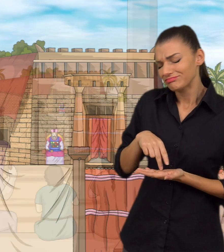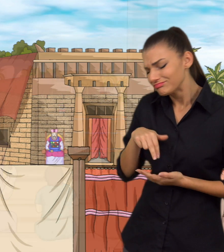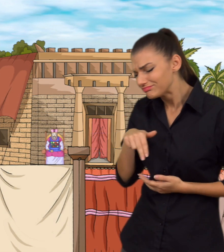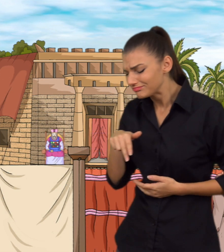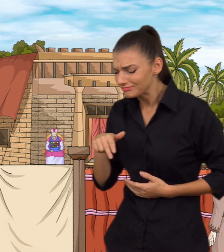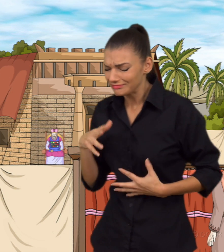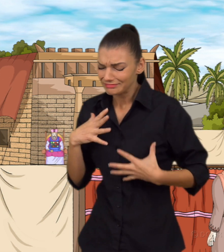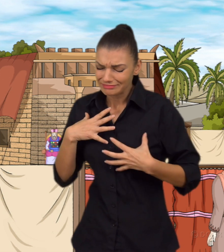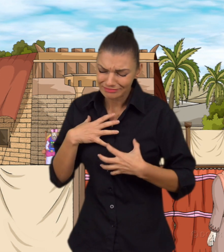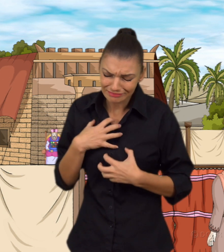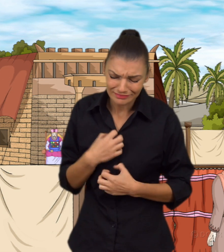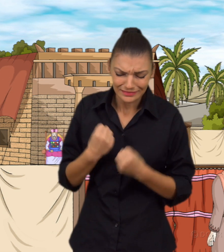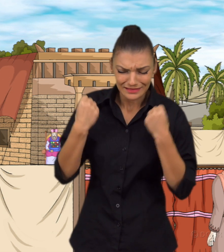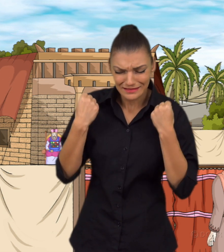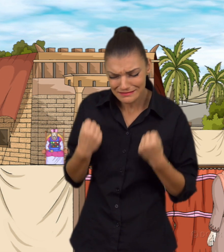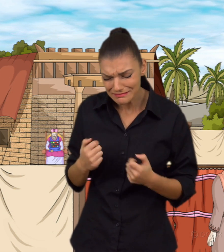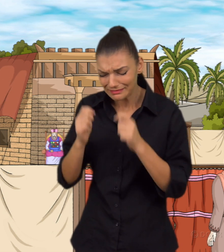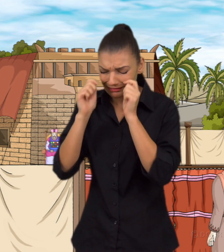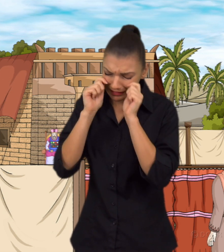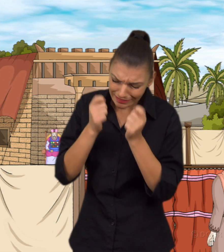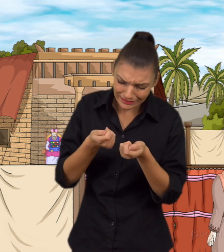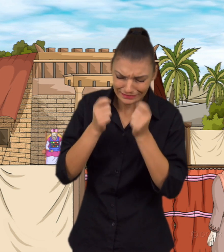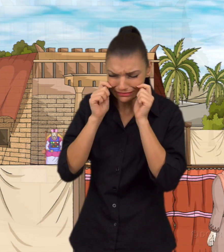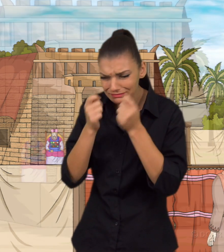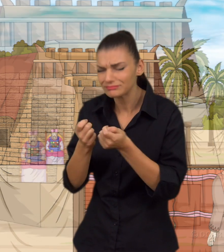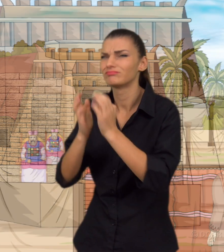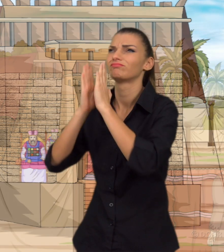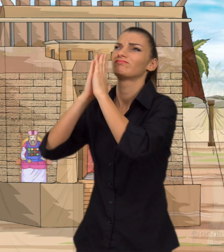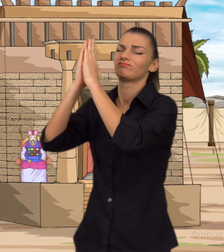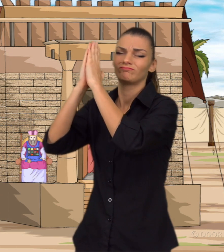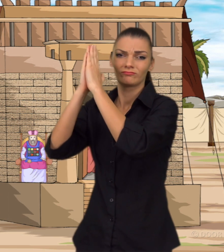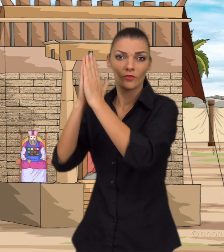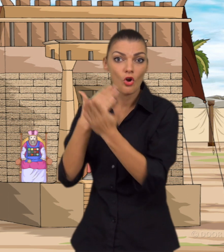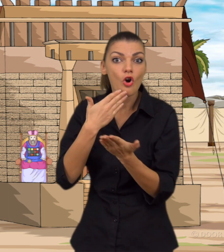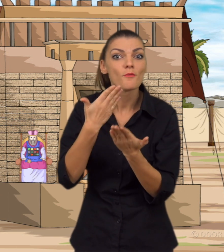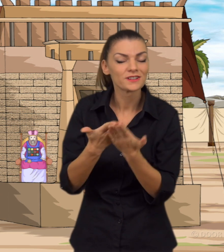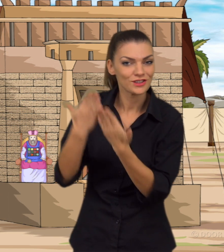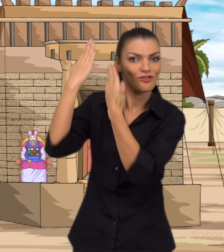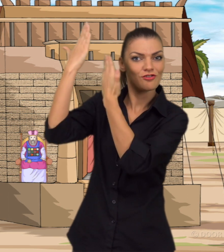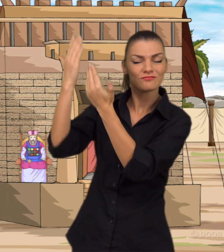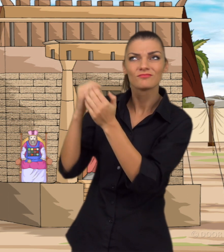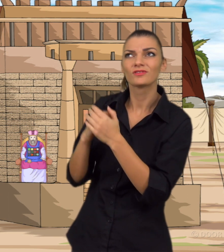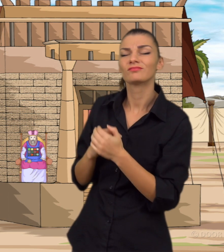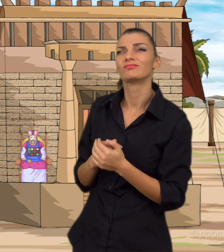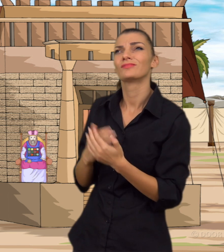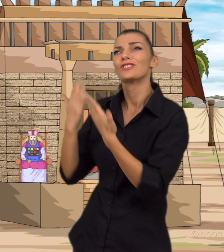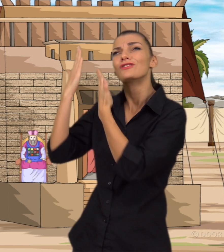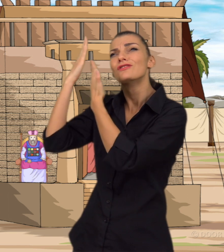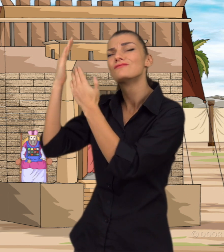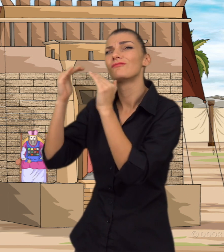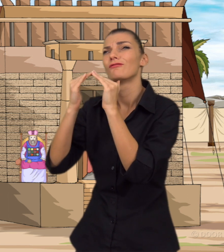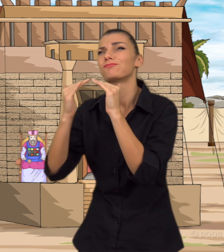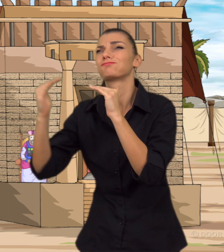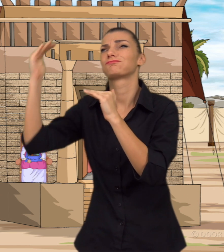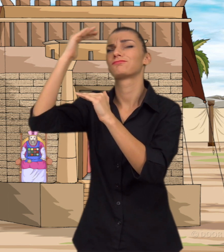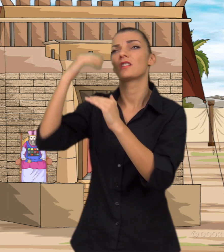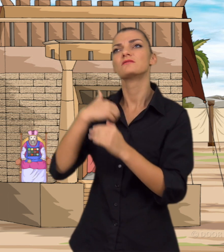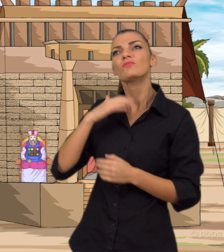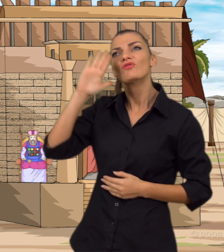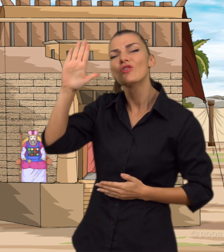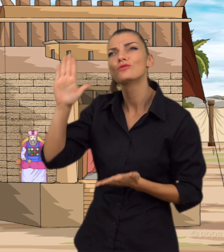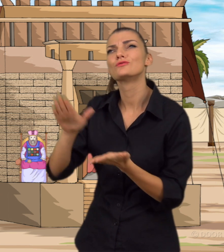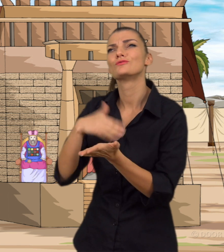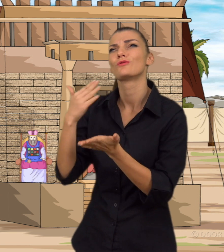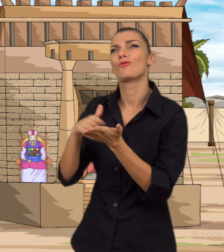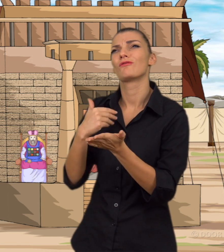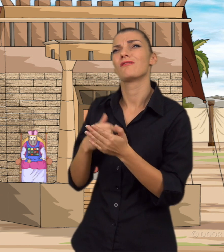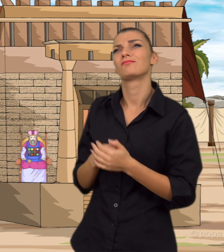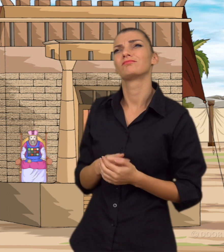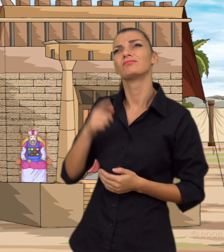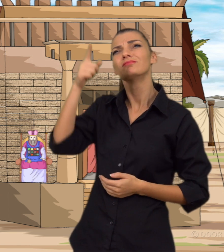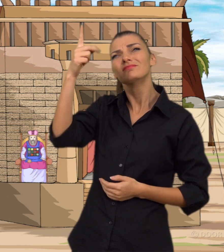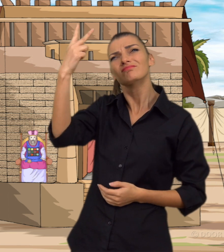In her bitter distress, Hannah prayed to the LORD and wept with many tears.